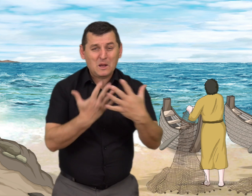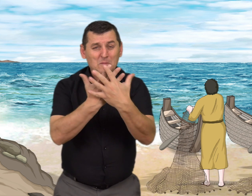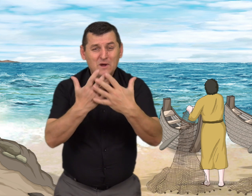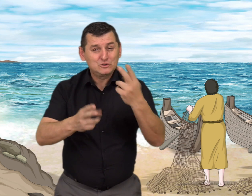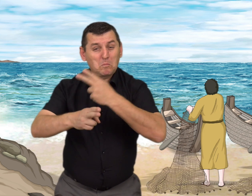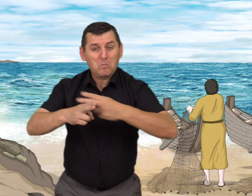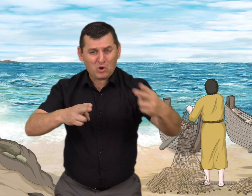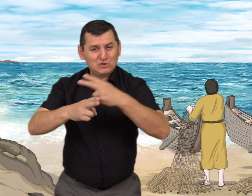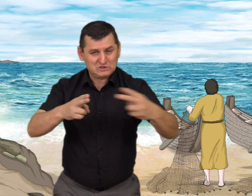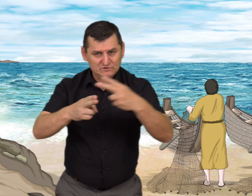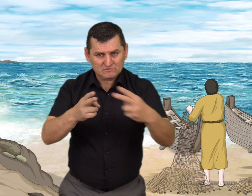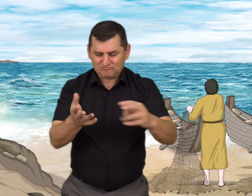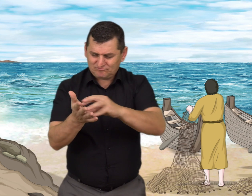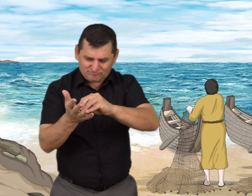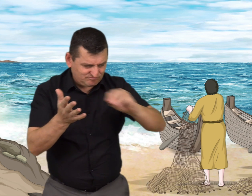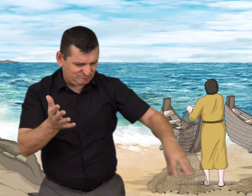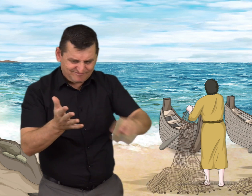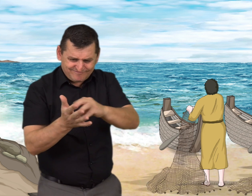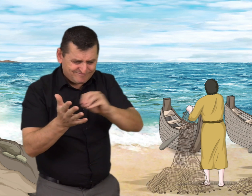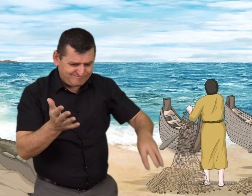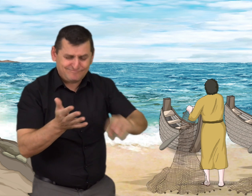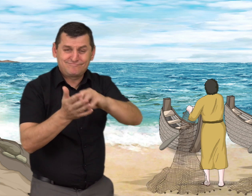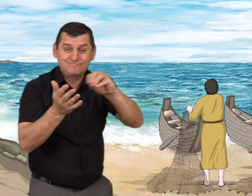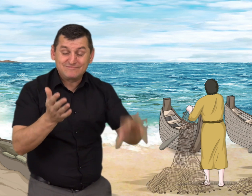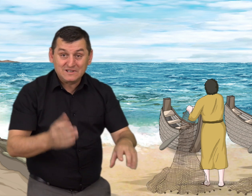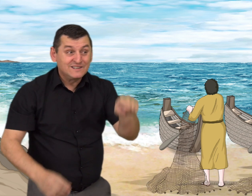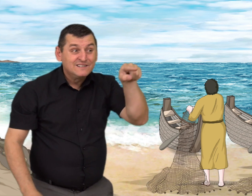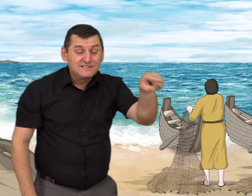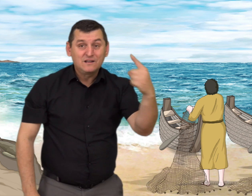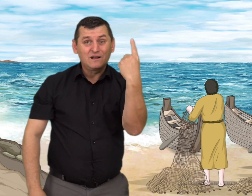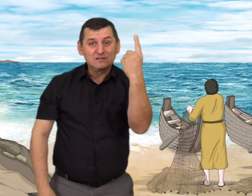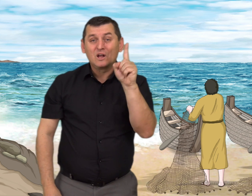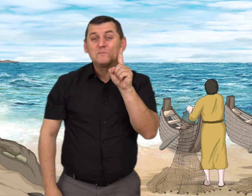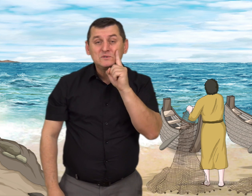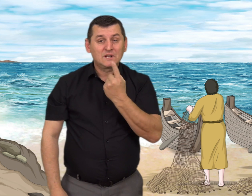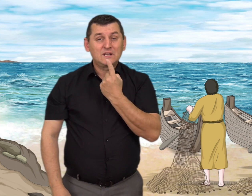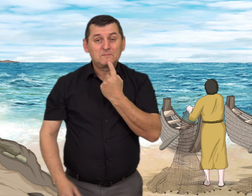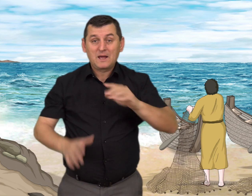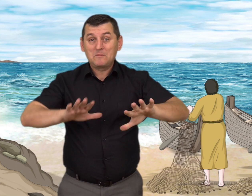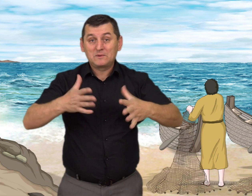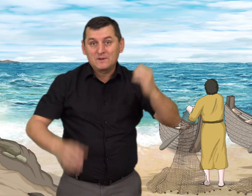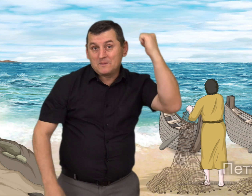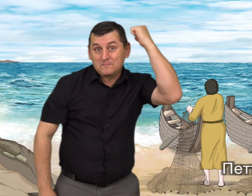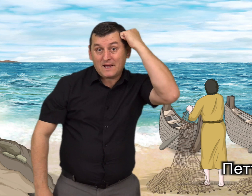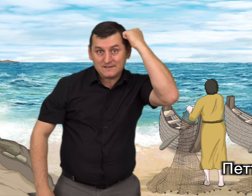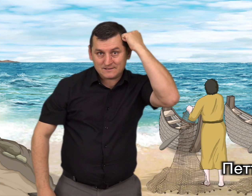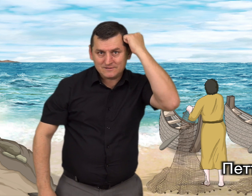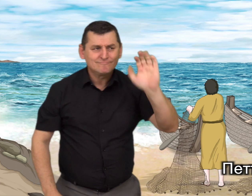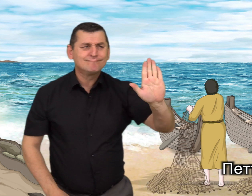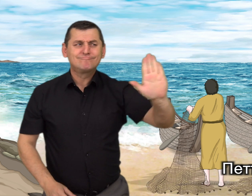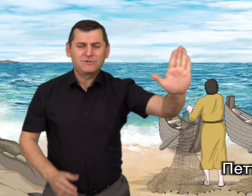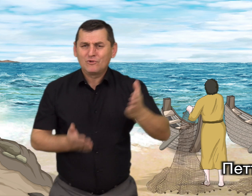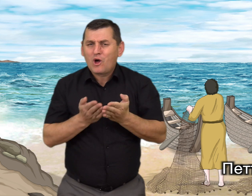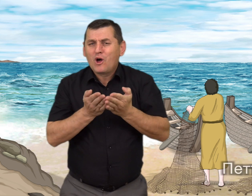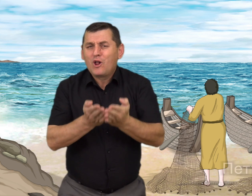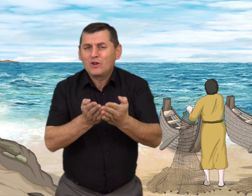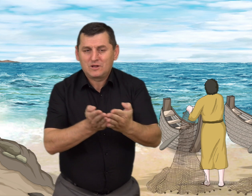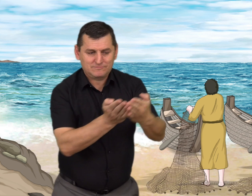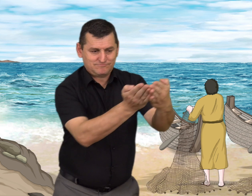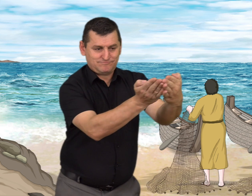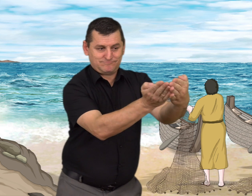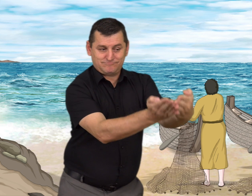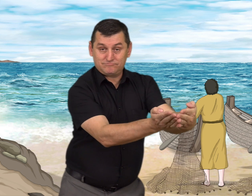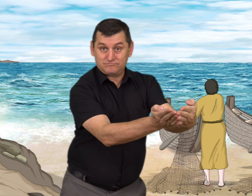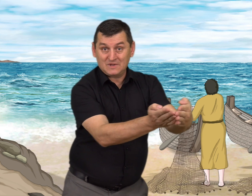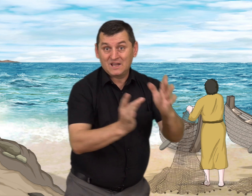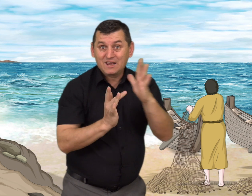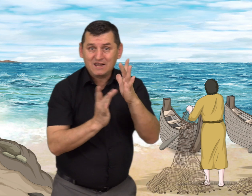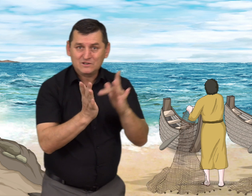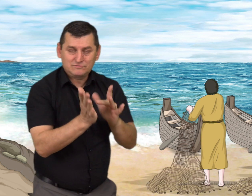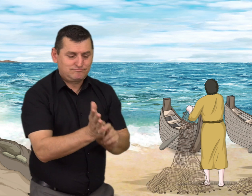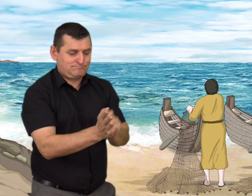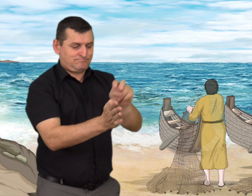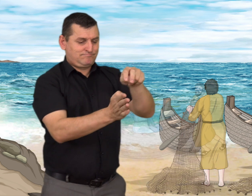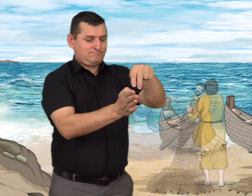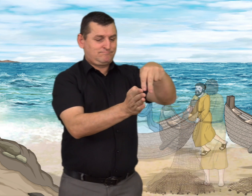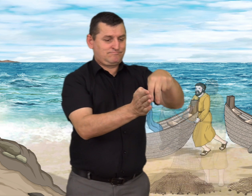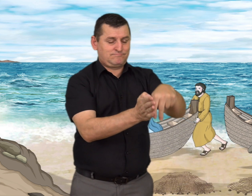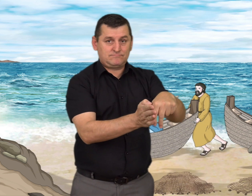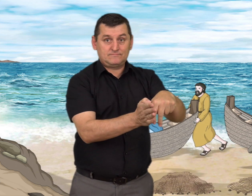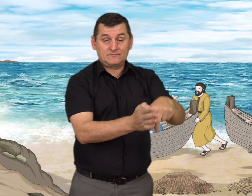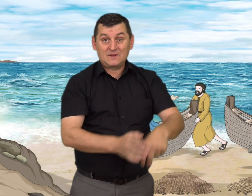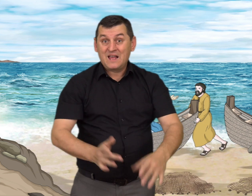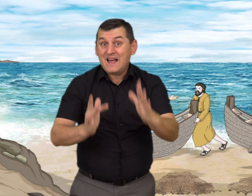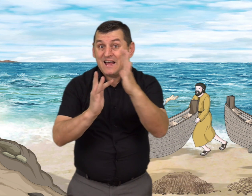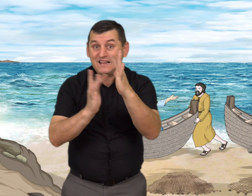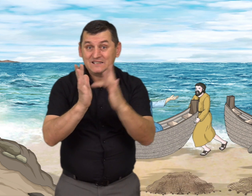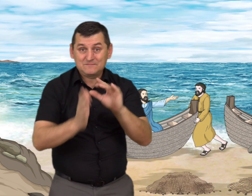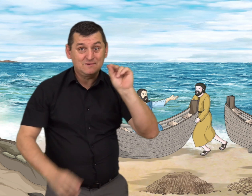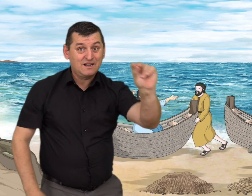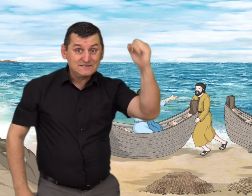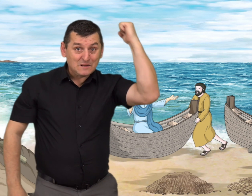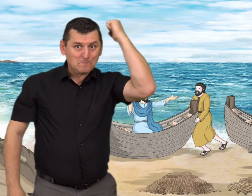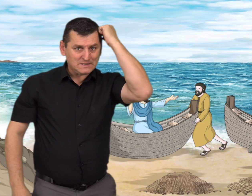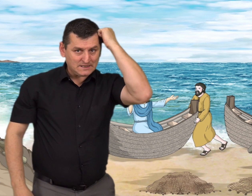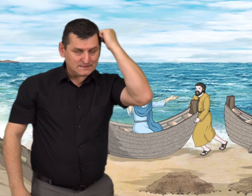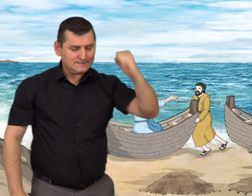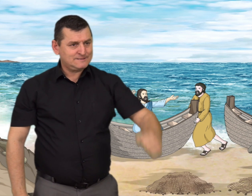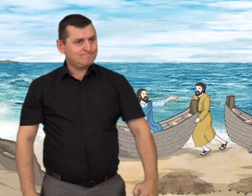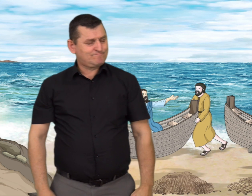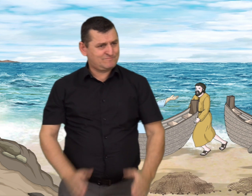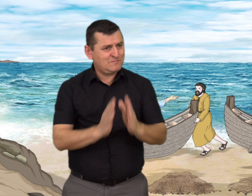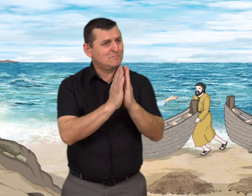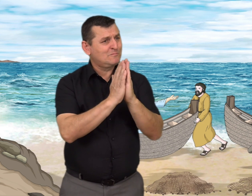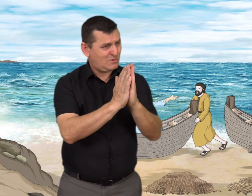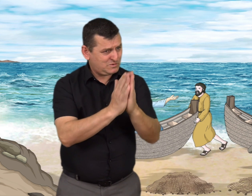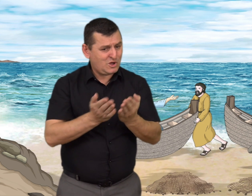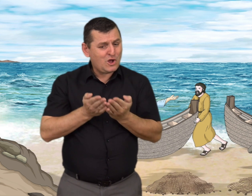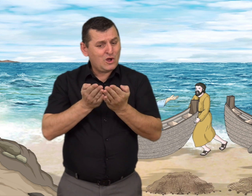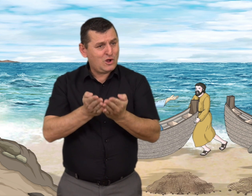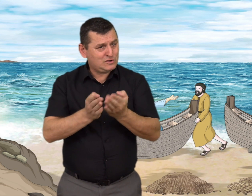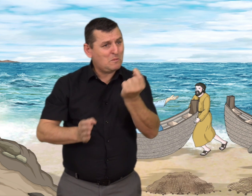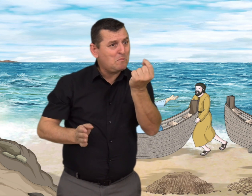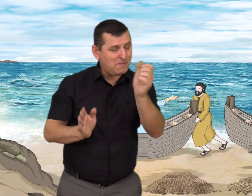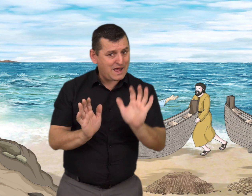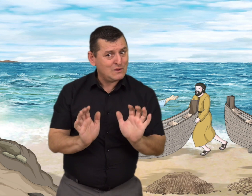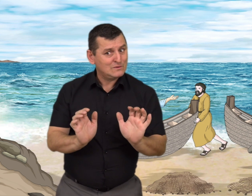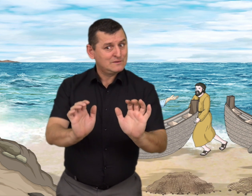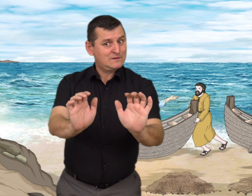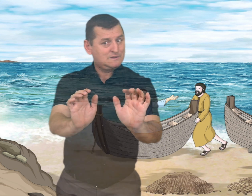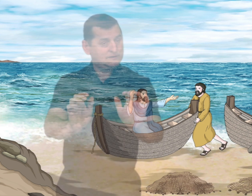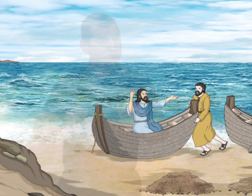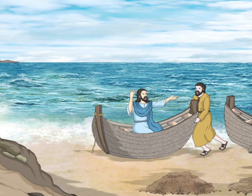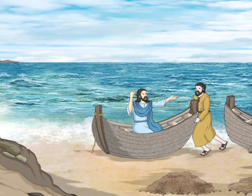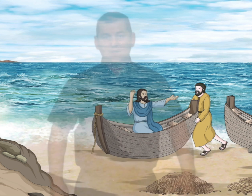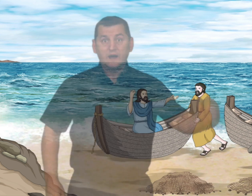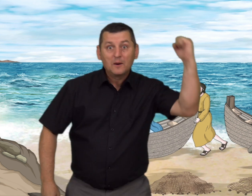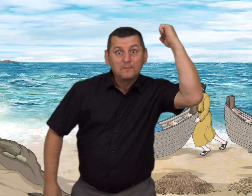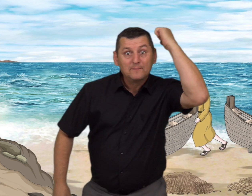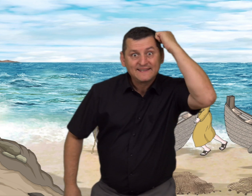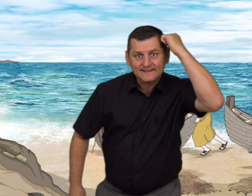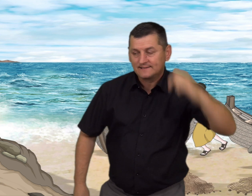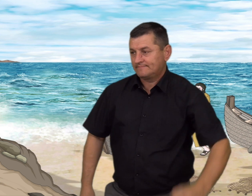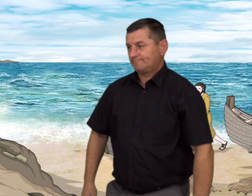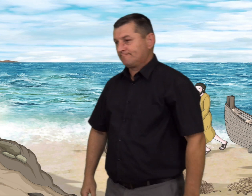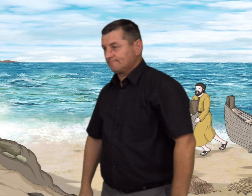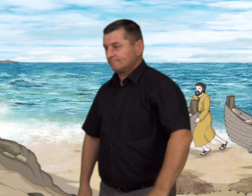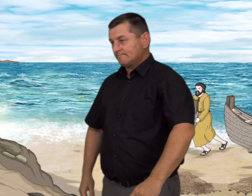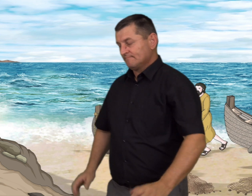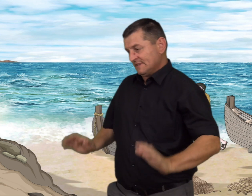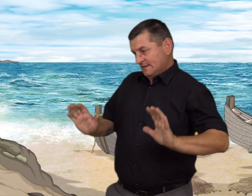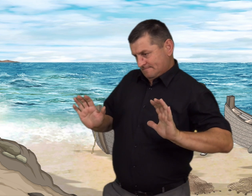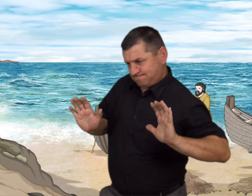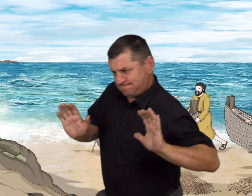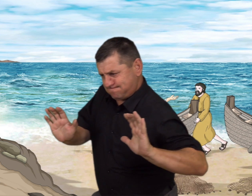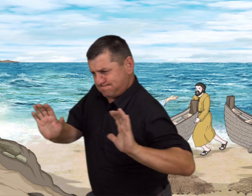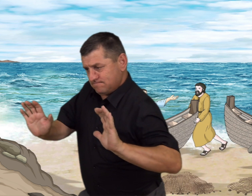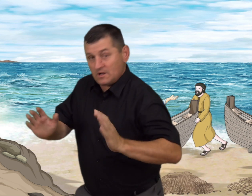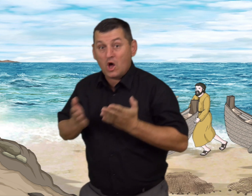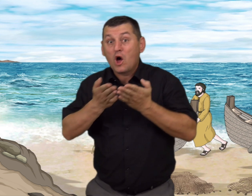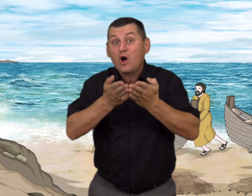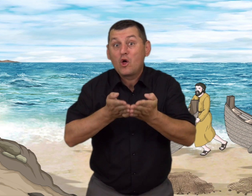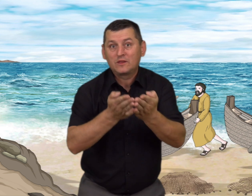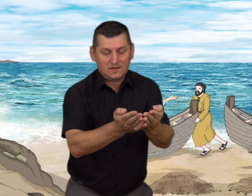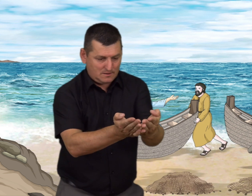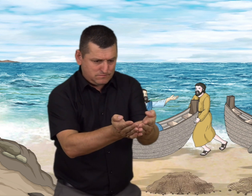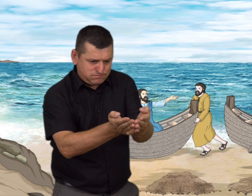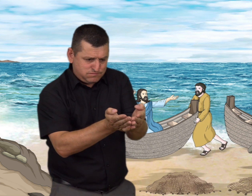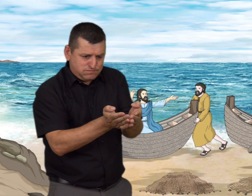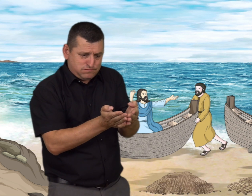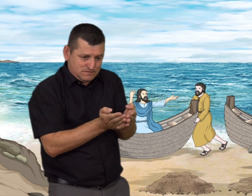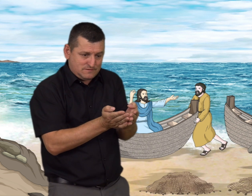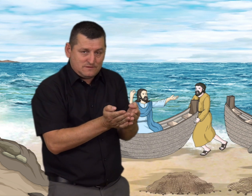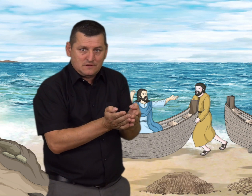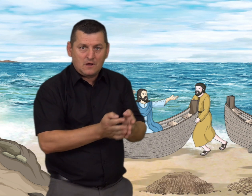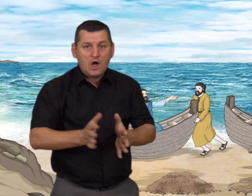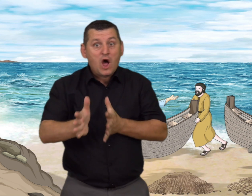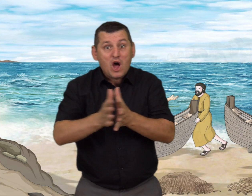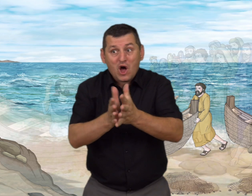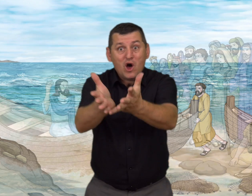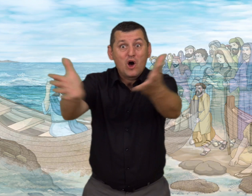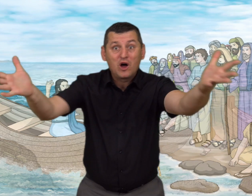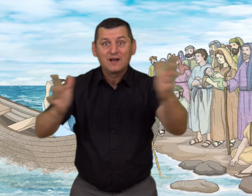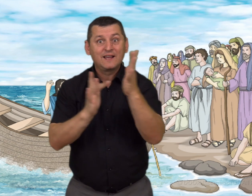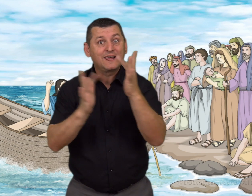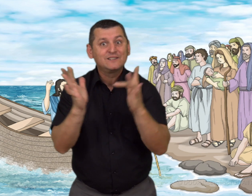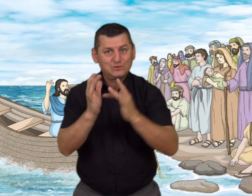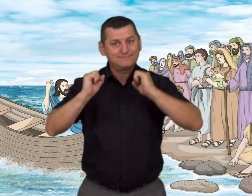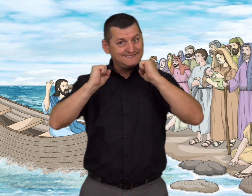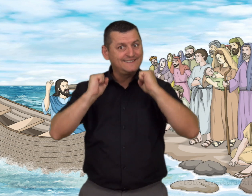Jesus got into the boat belonging to Simon and asked him to put out a little from shore.